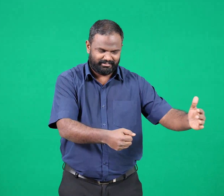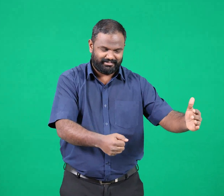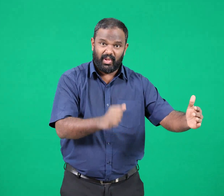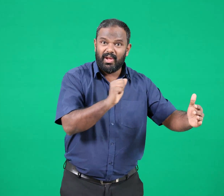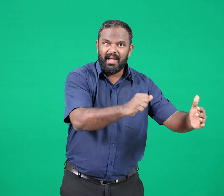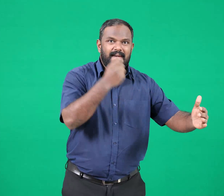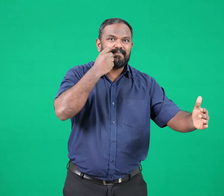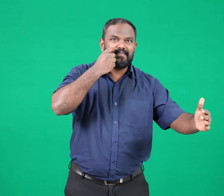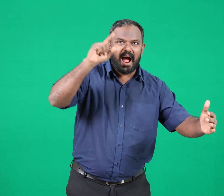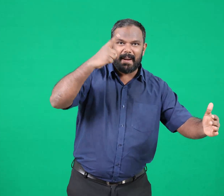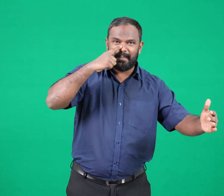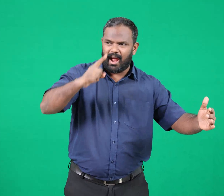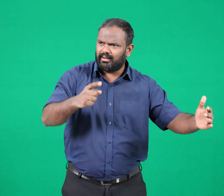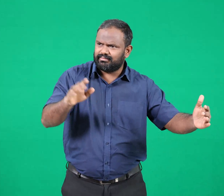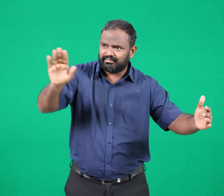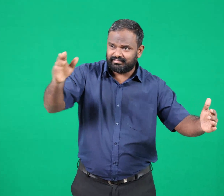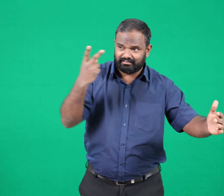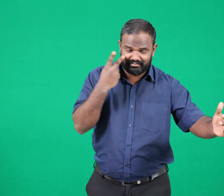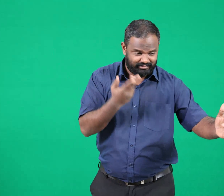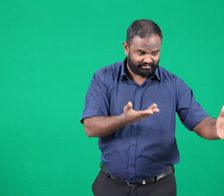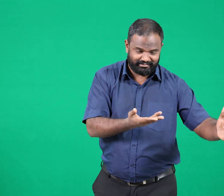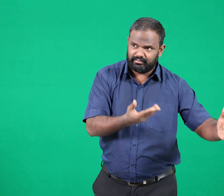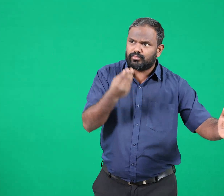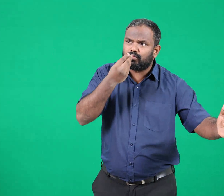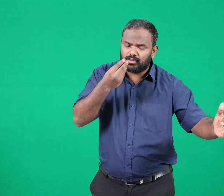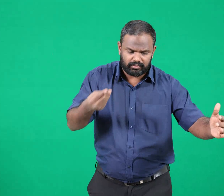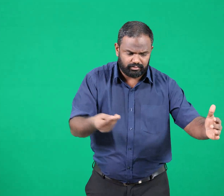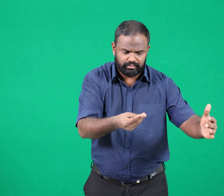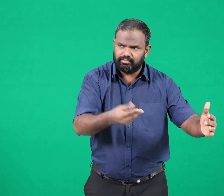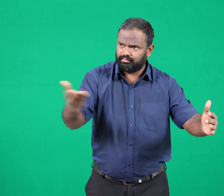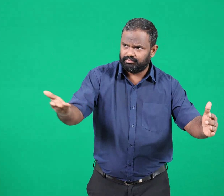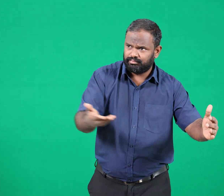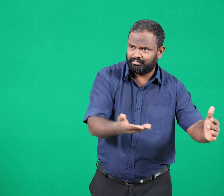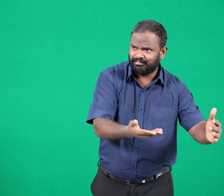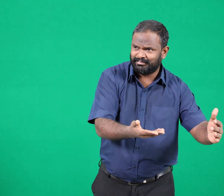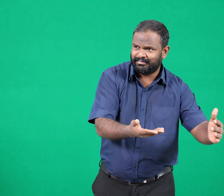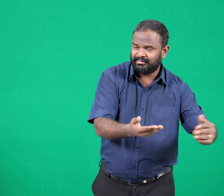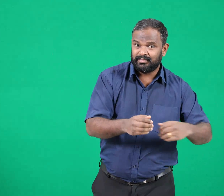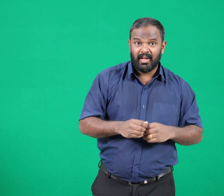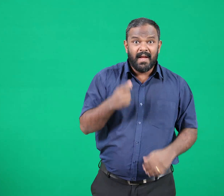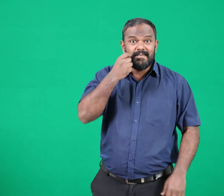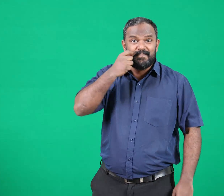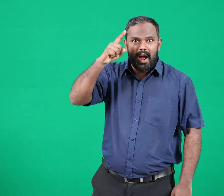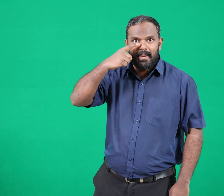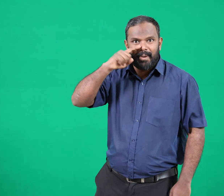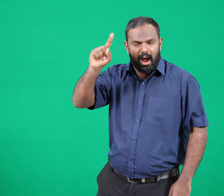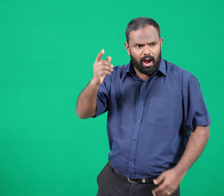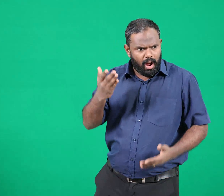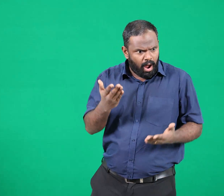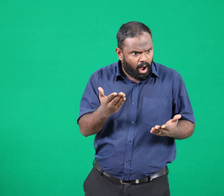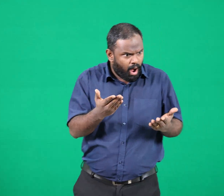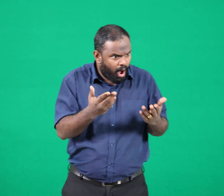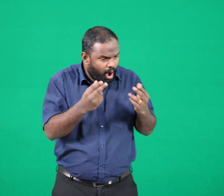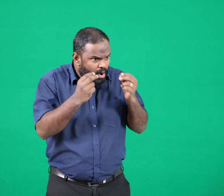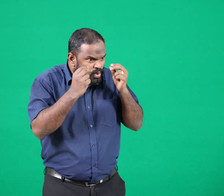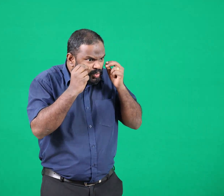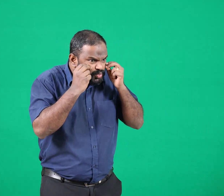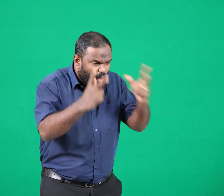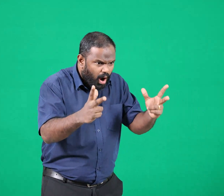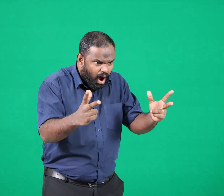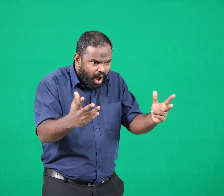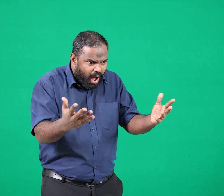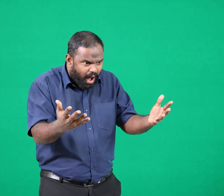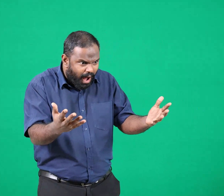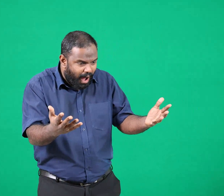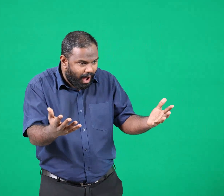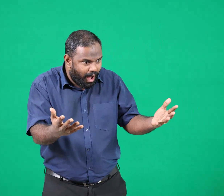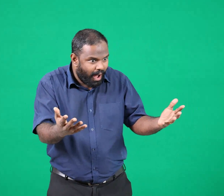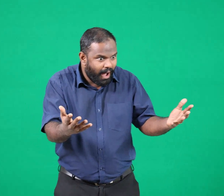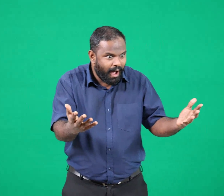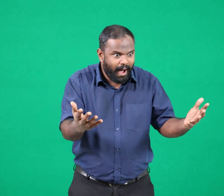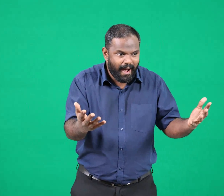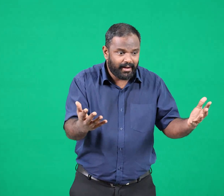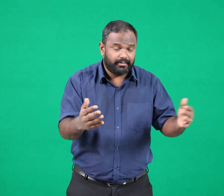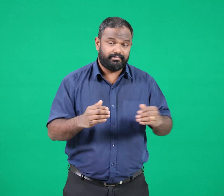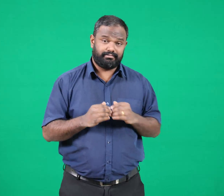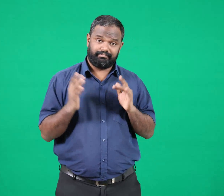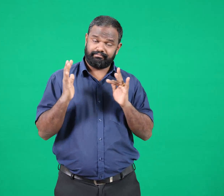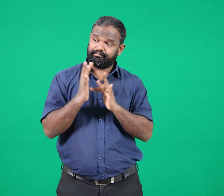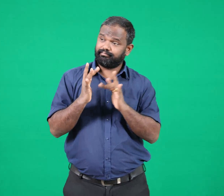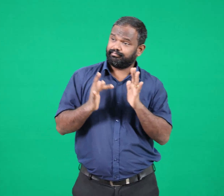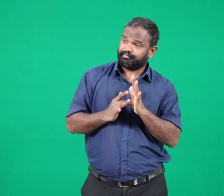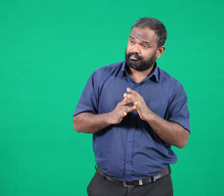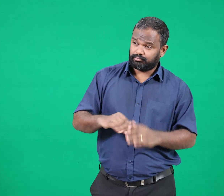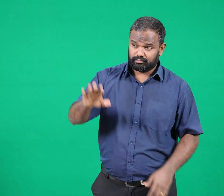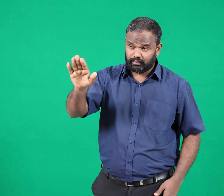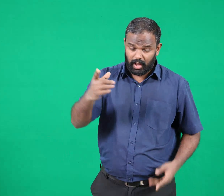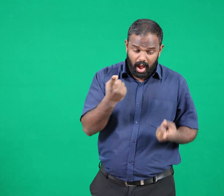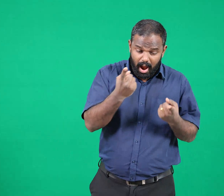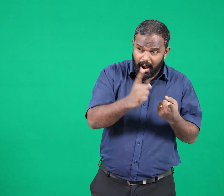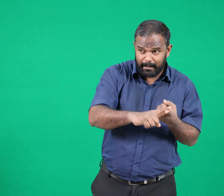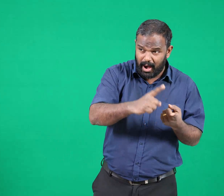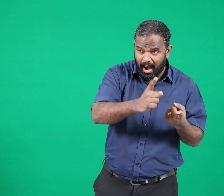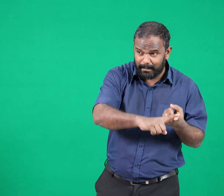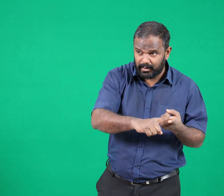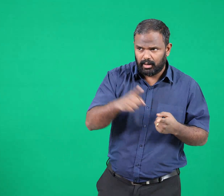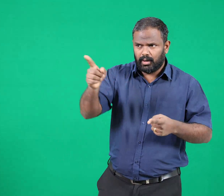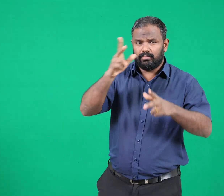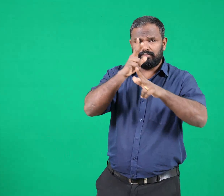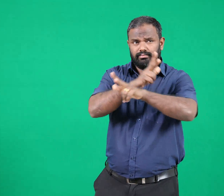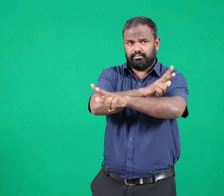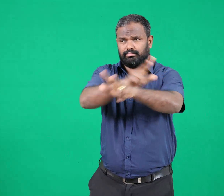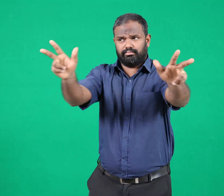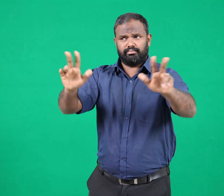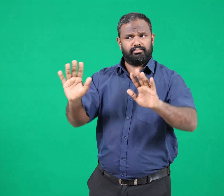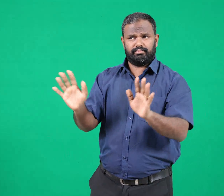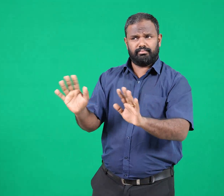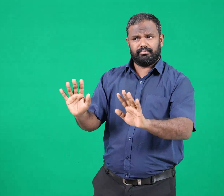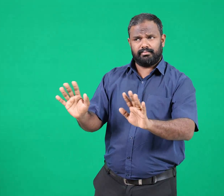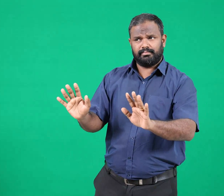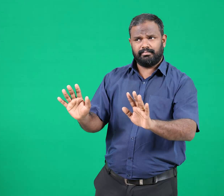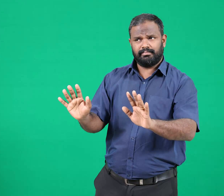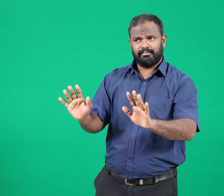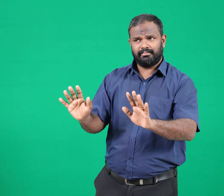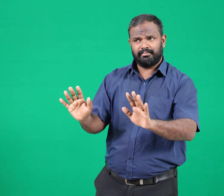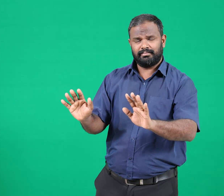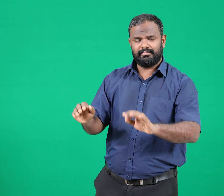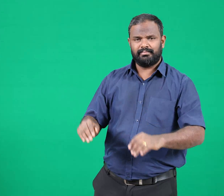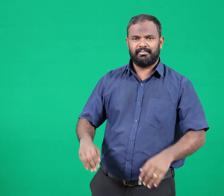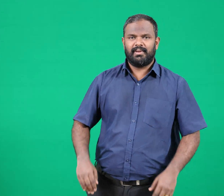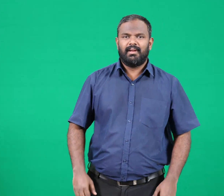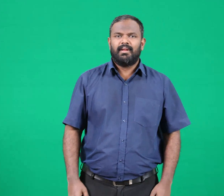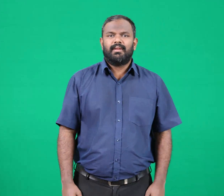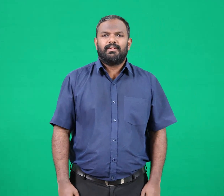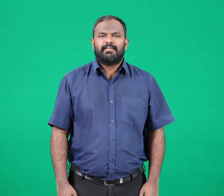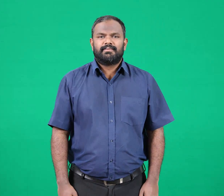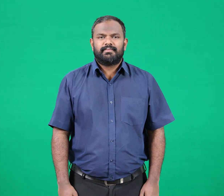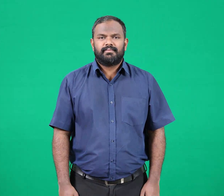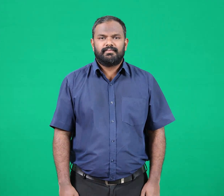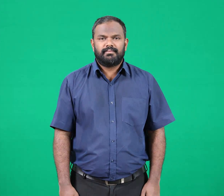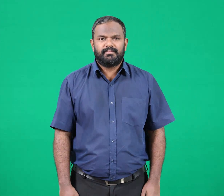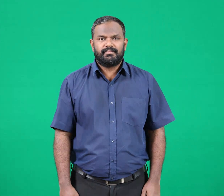Her parents were astounded, but Jesus ordered them not to tell anyone what had happened.